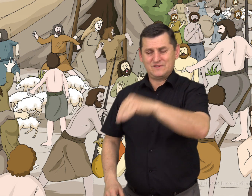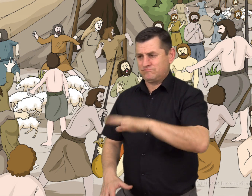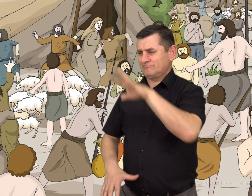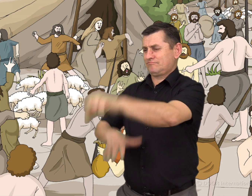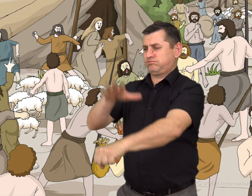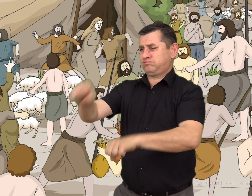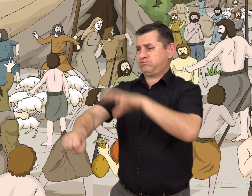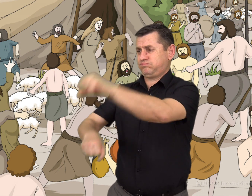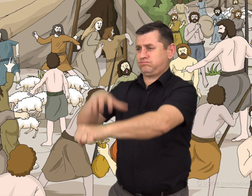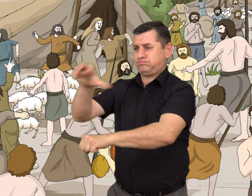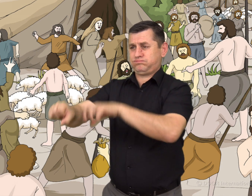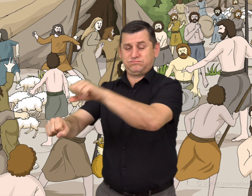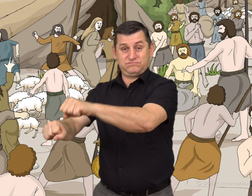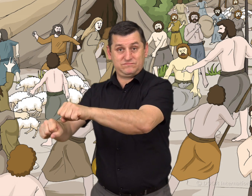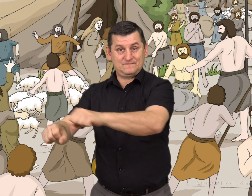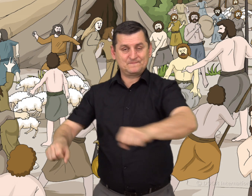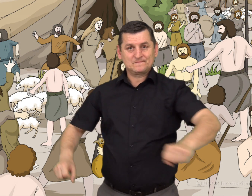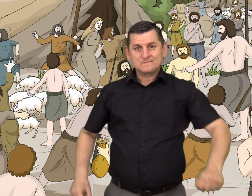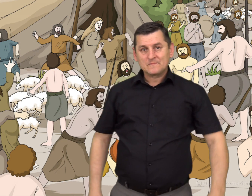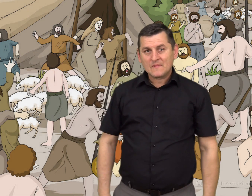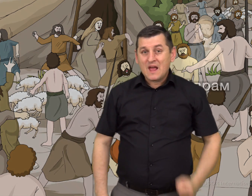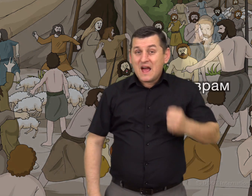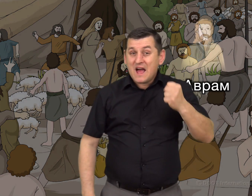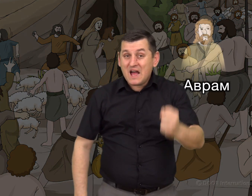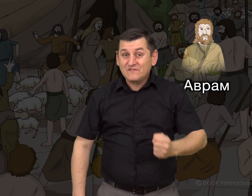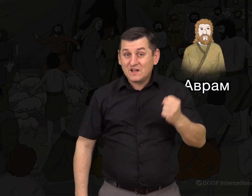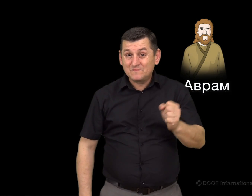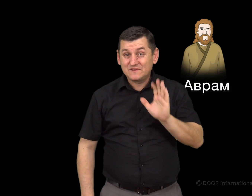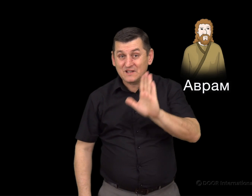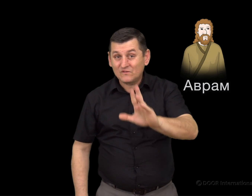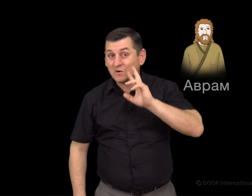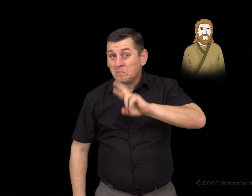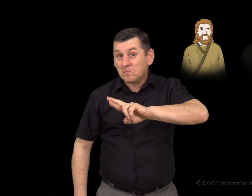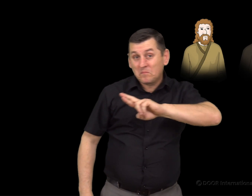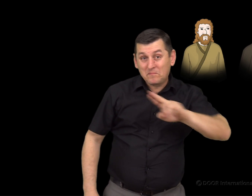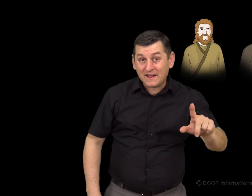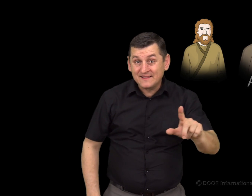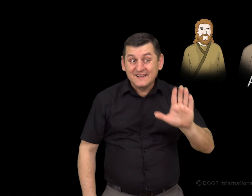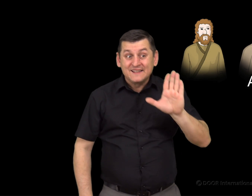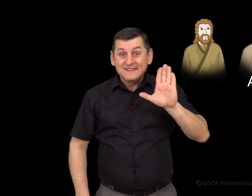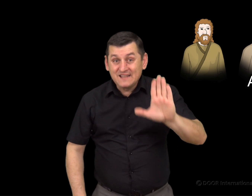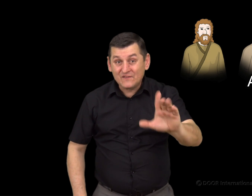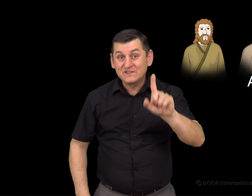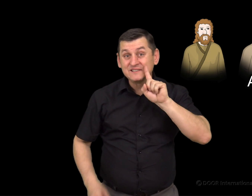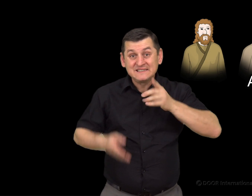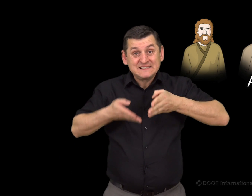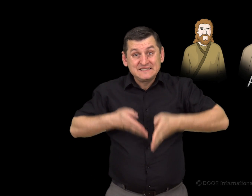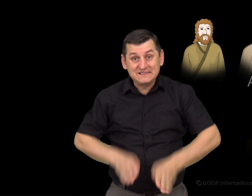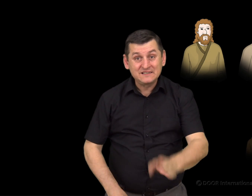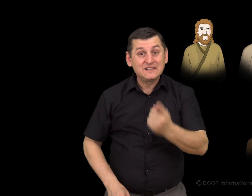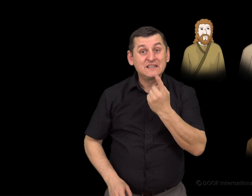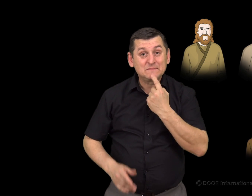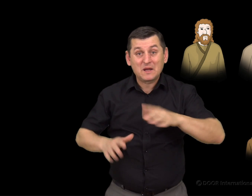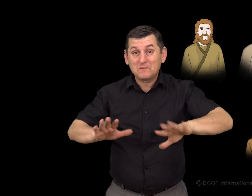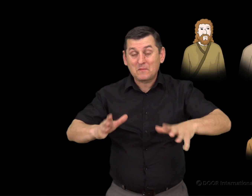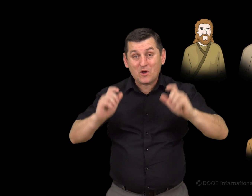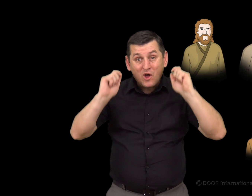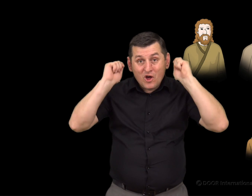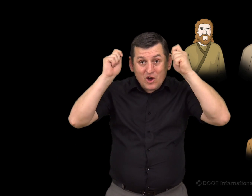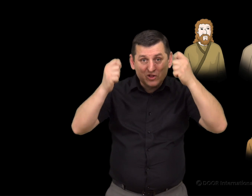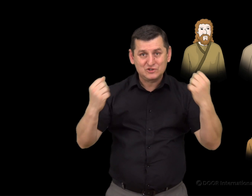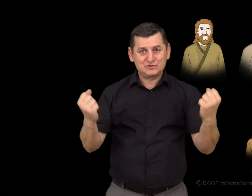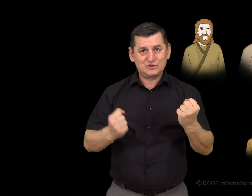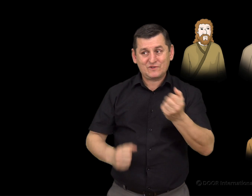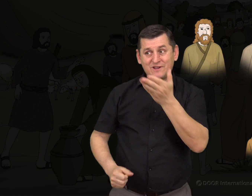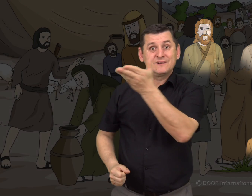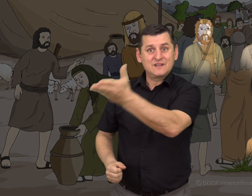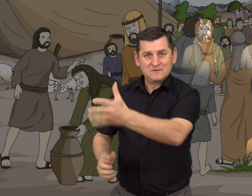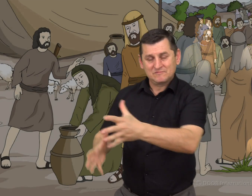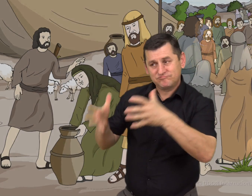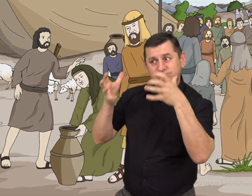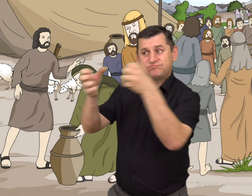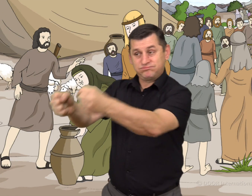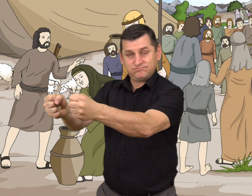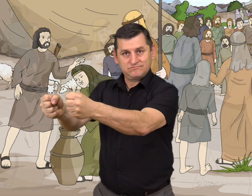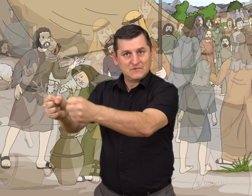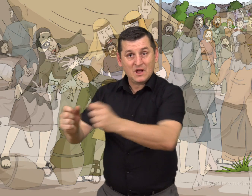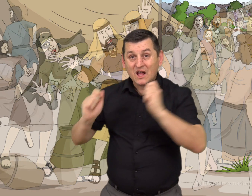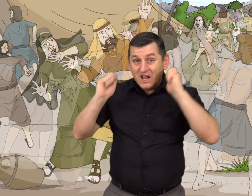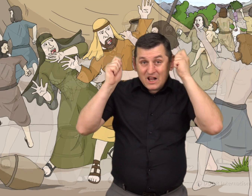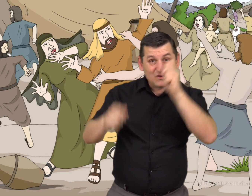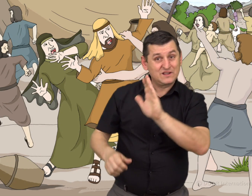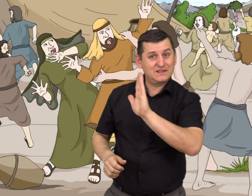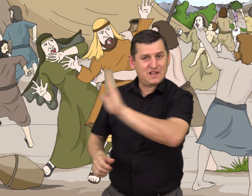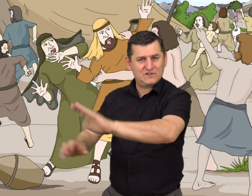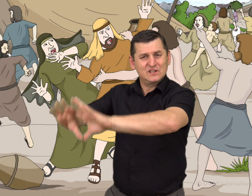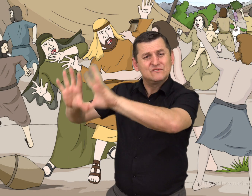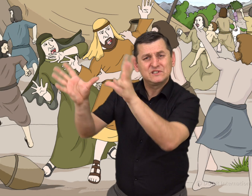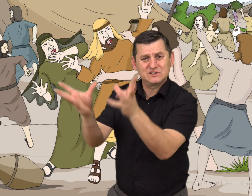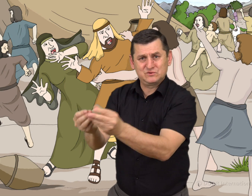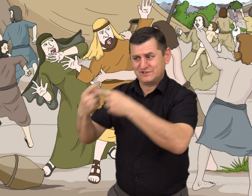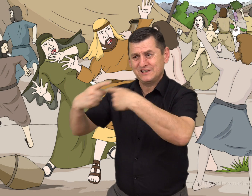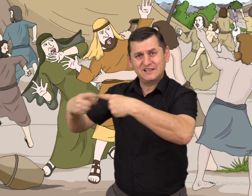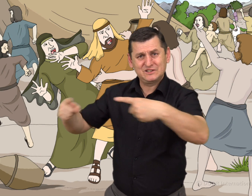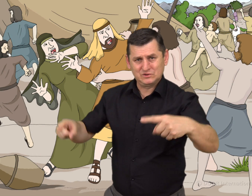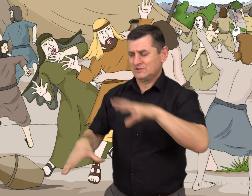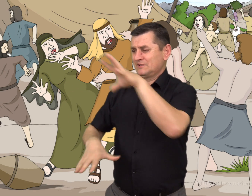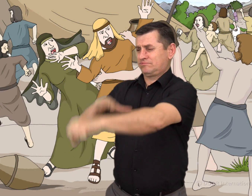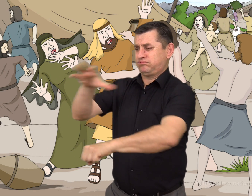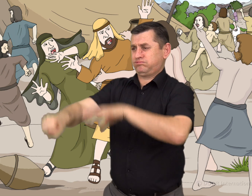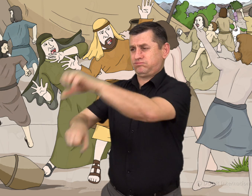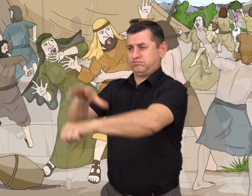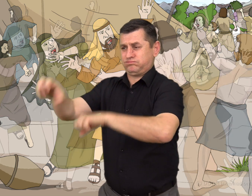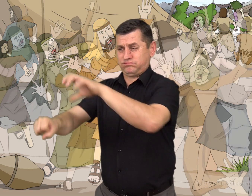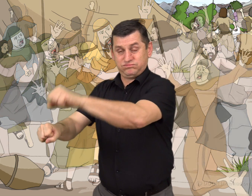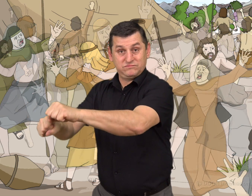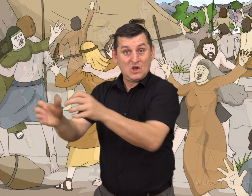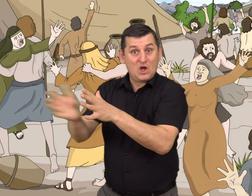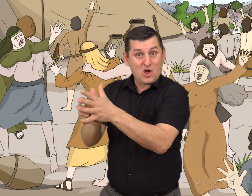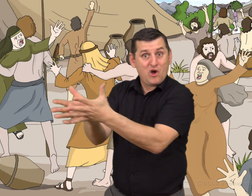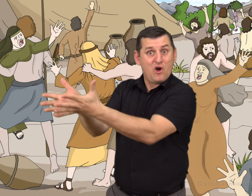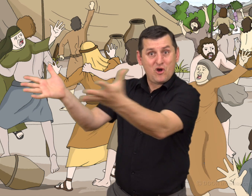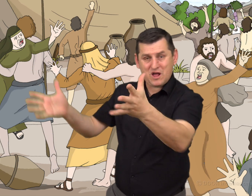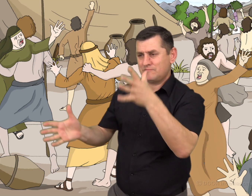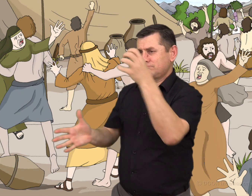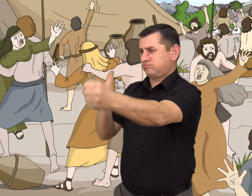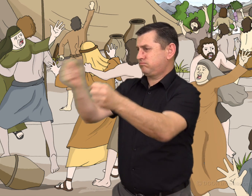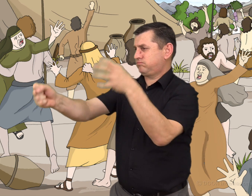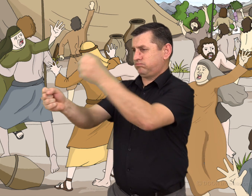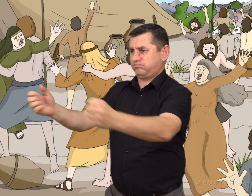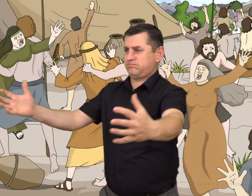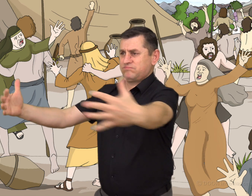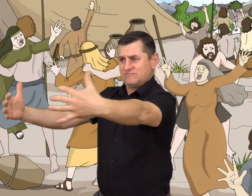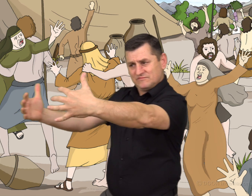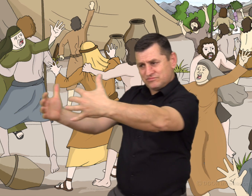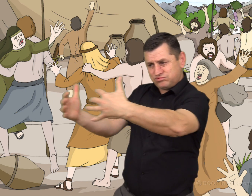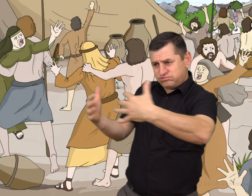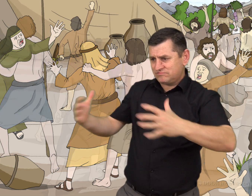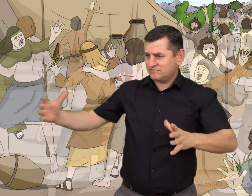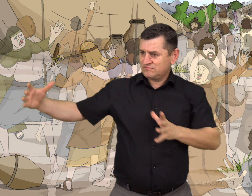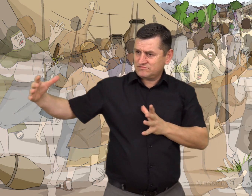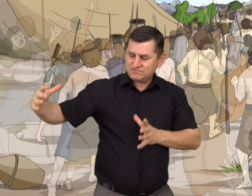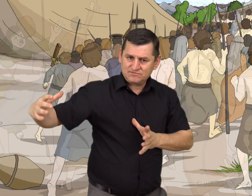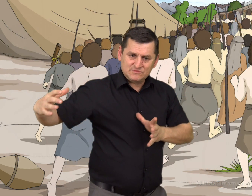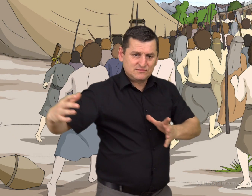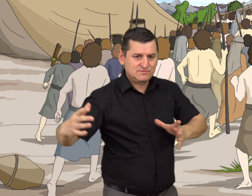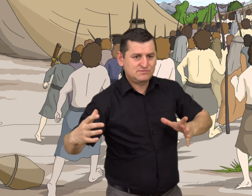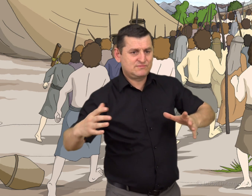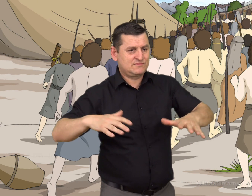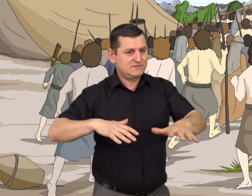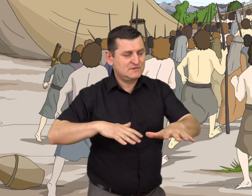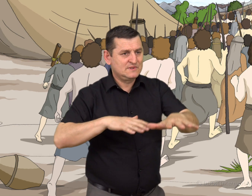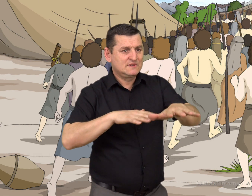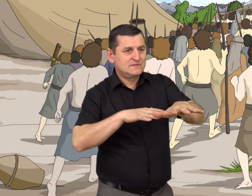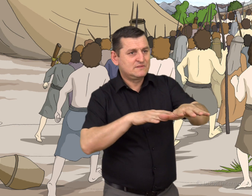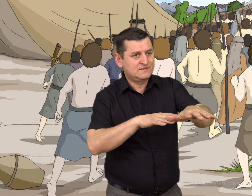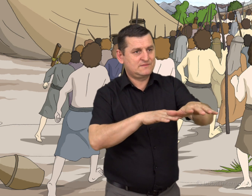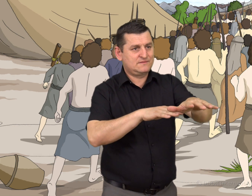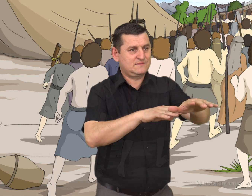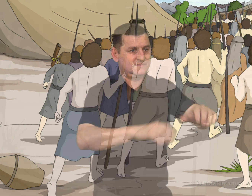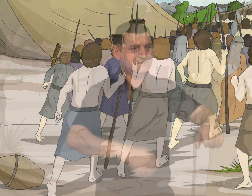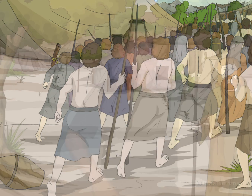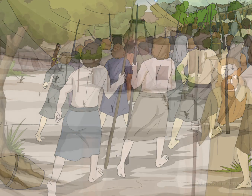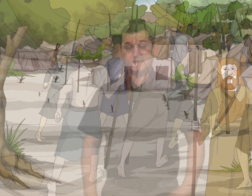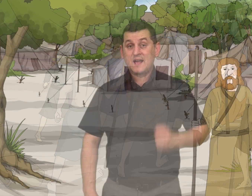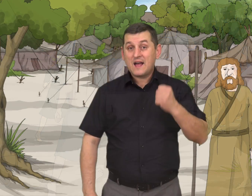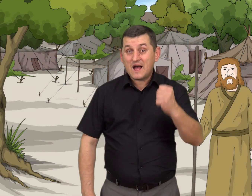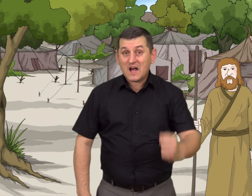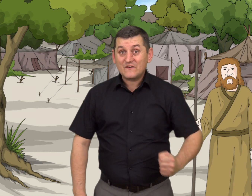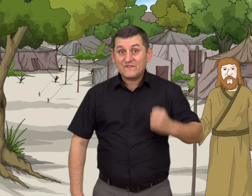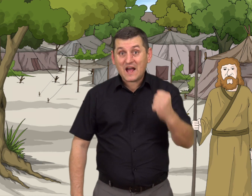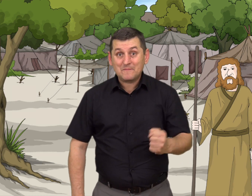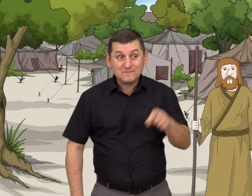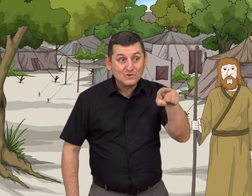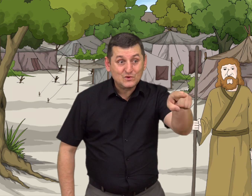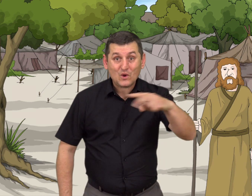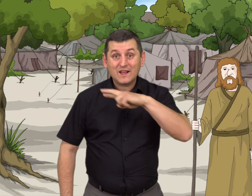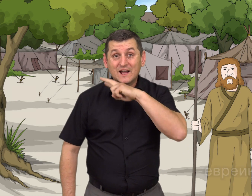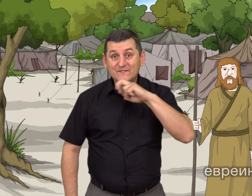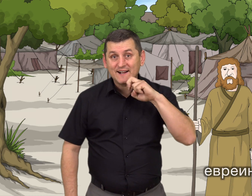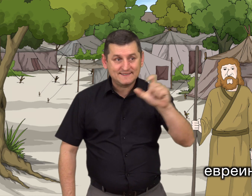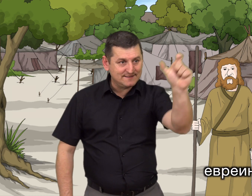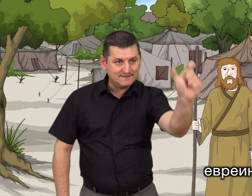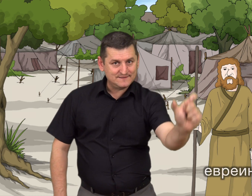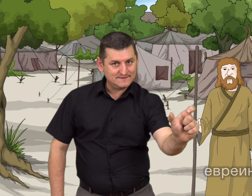They also carried off Abram’s nephew Lot and his possessions, since Lot was living in Sodom.